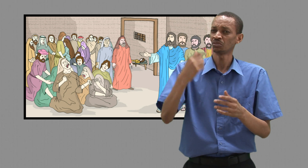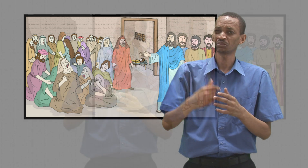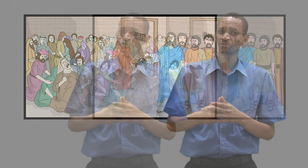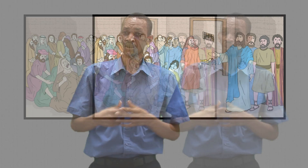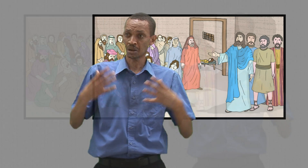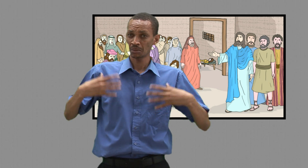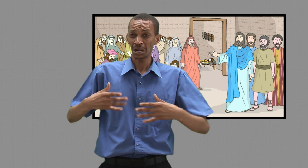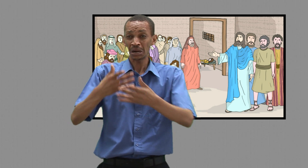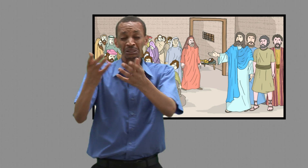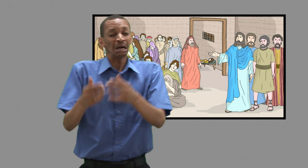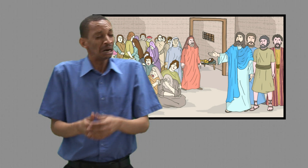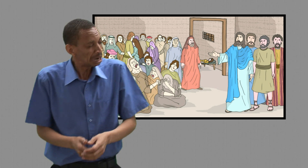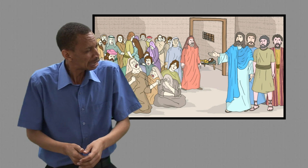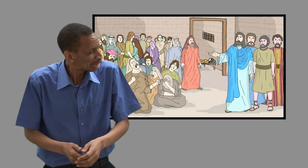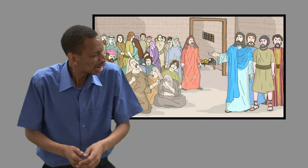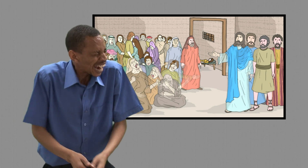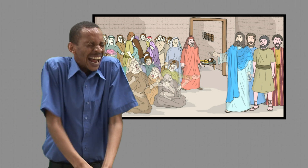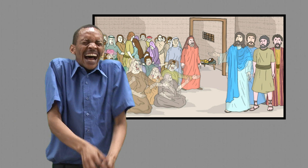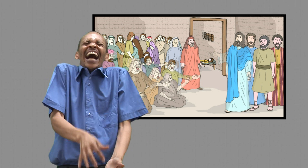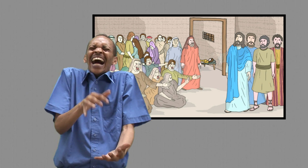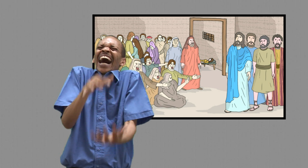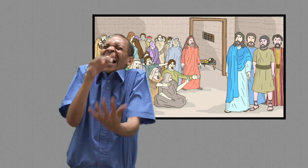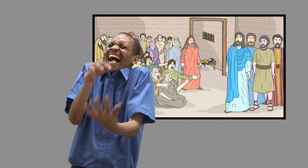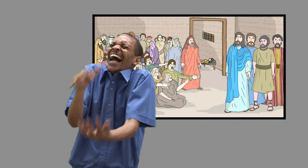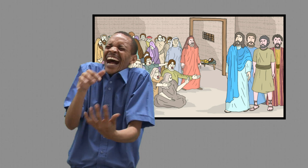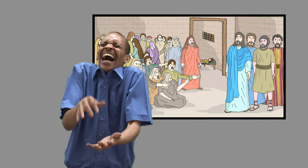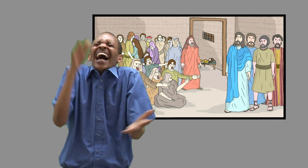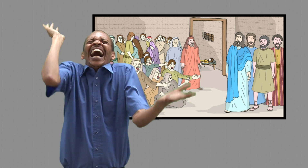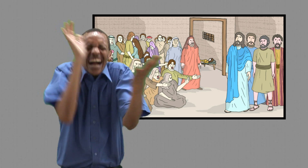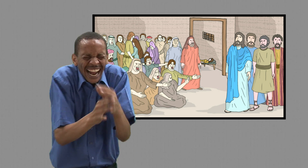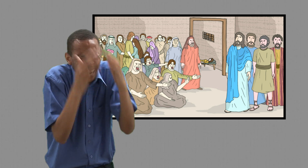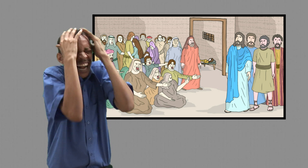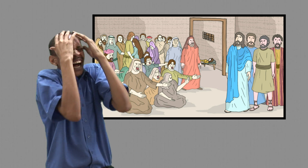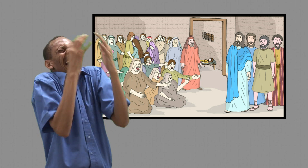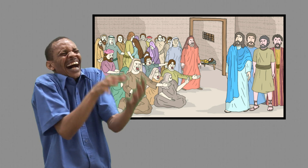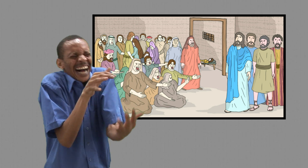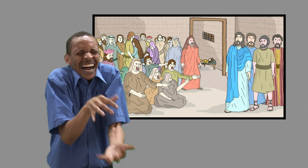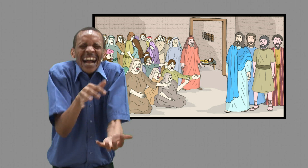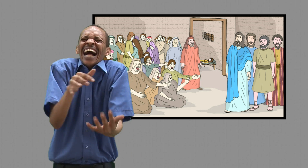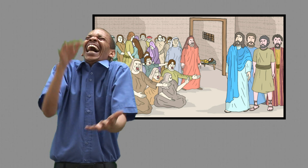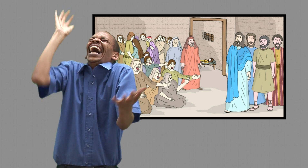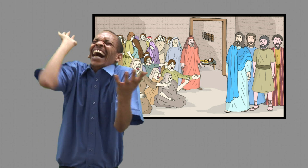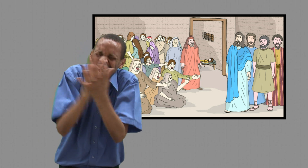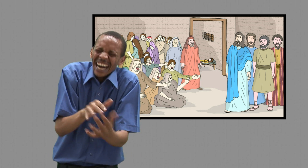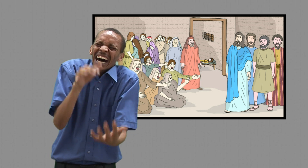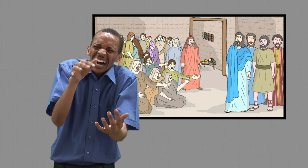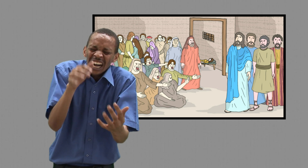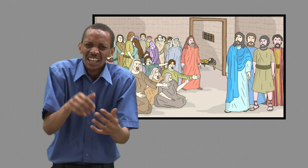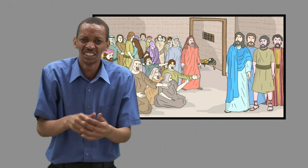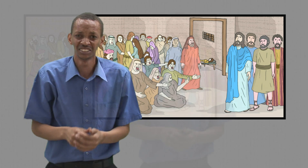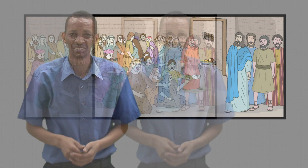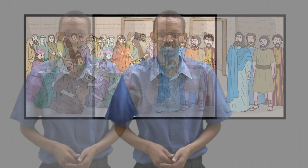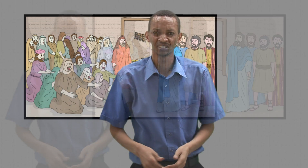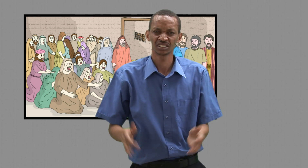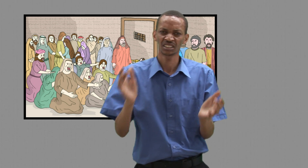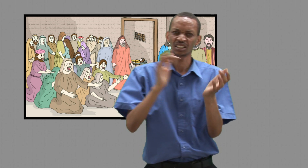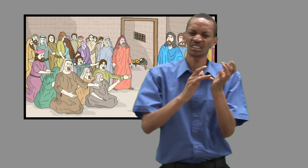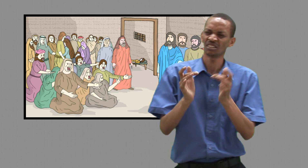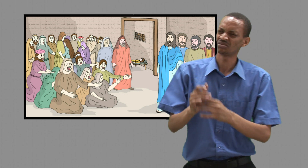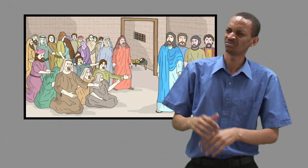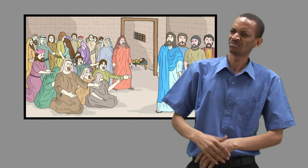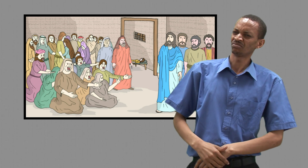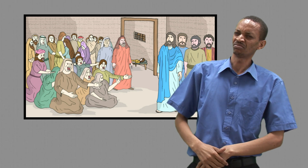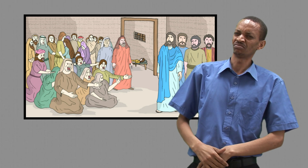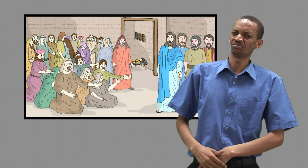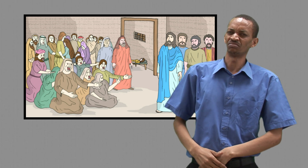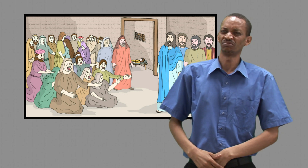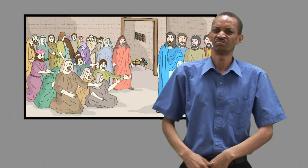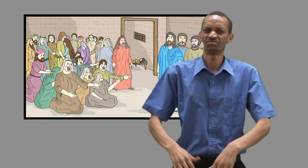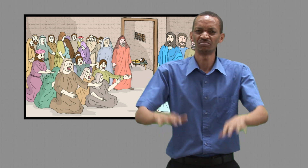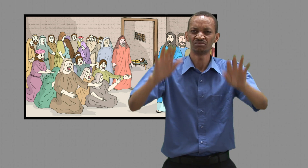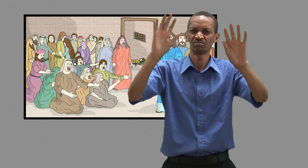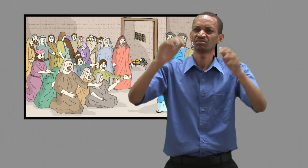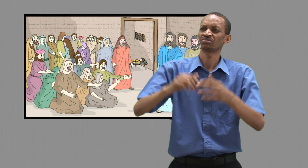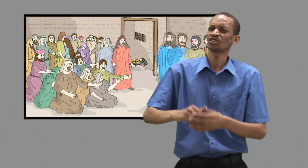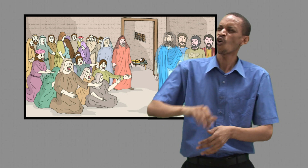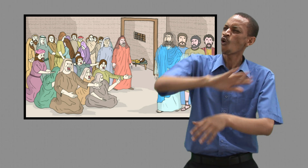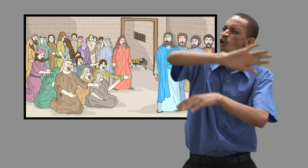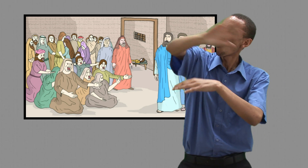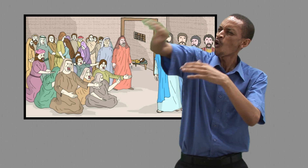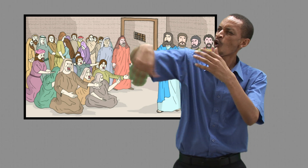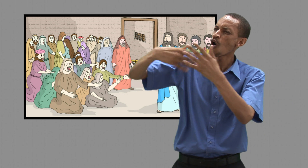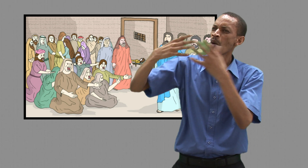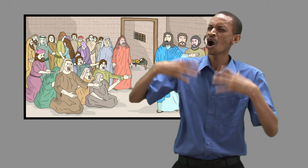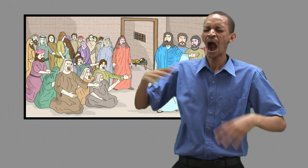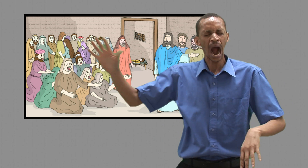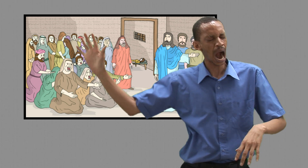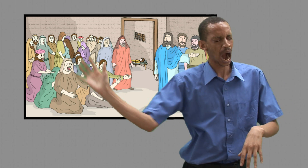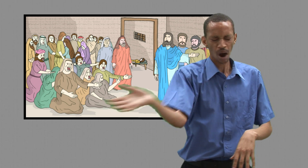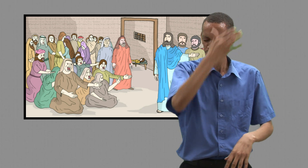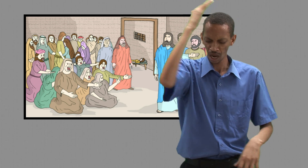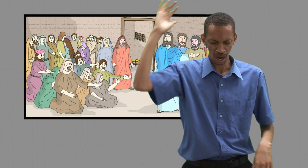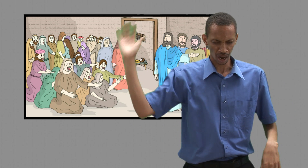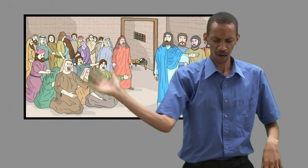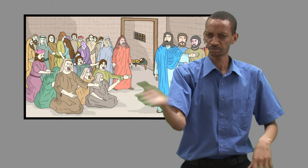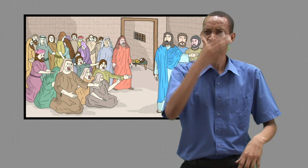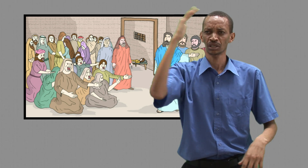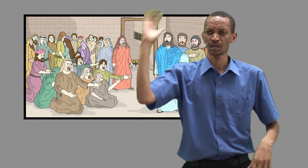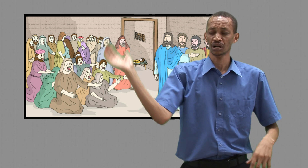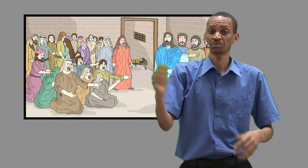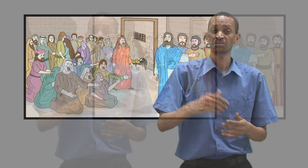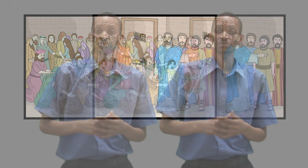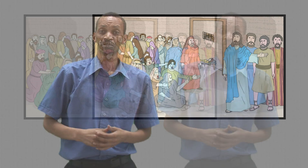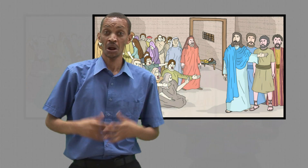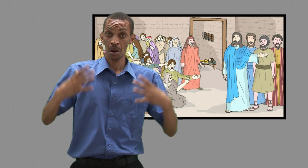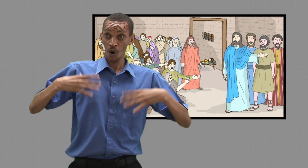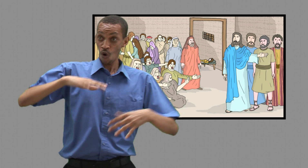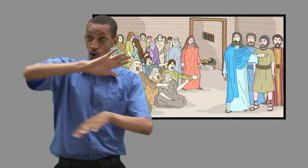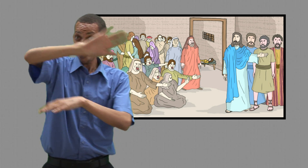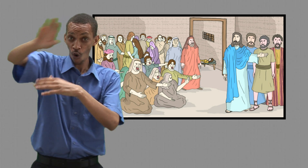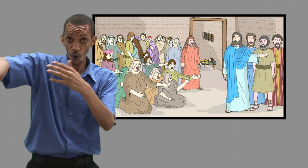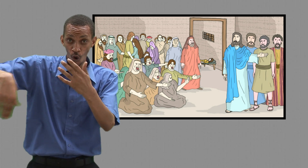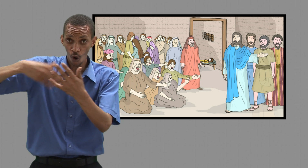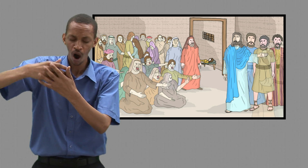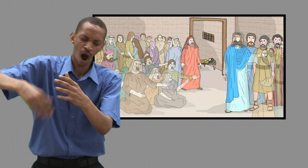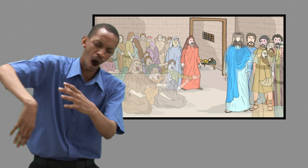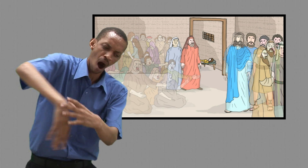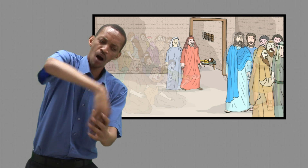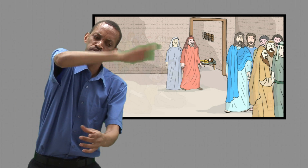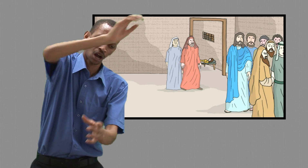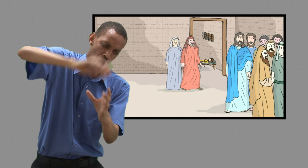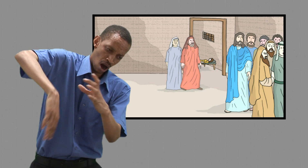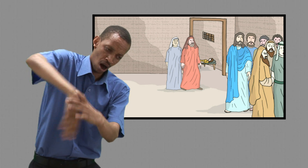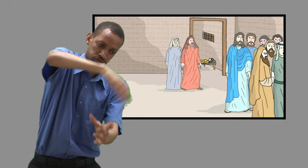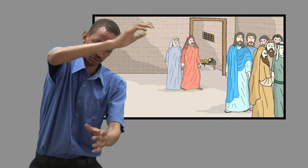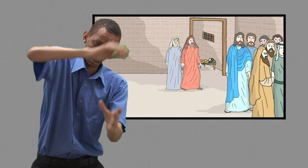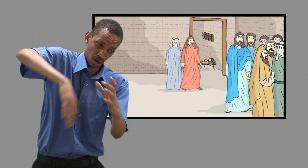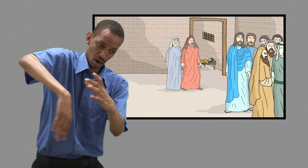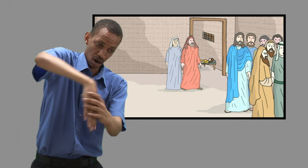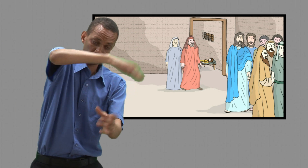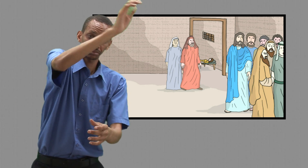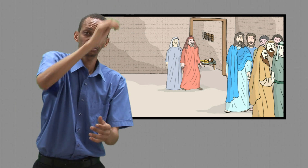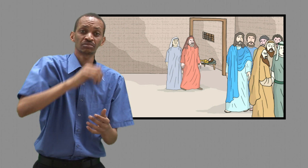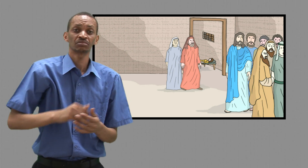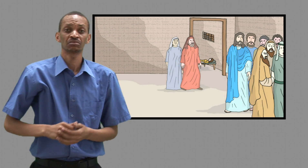And they laughed at Him.